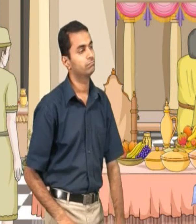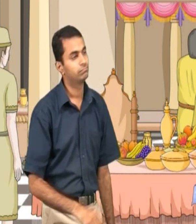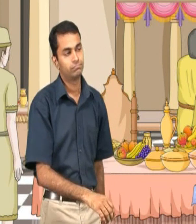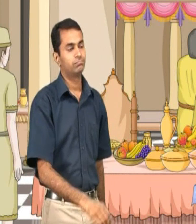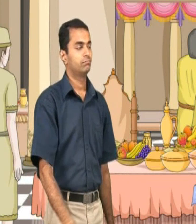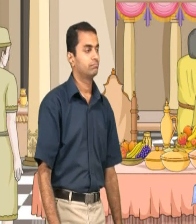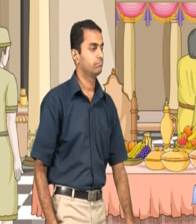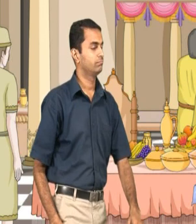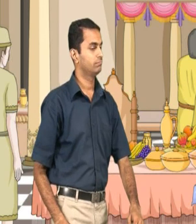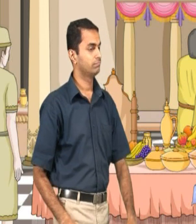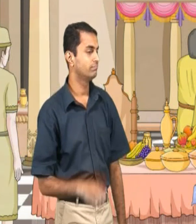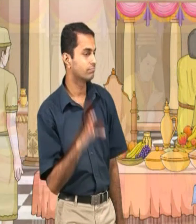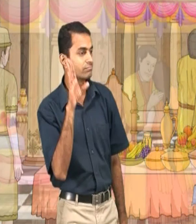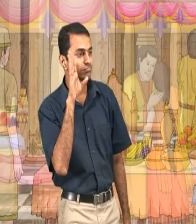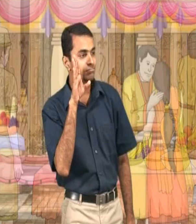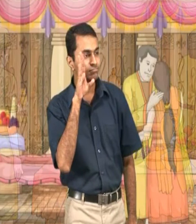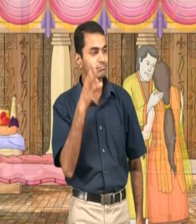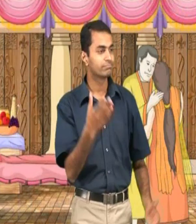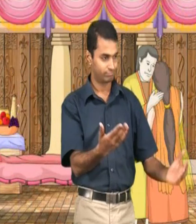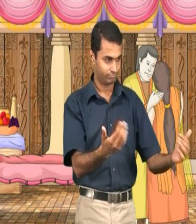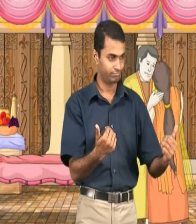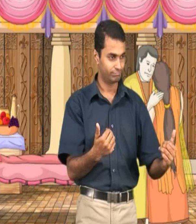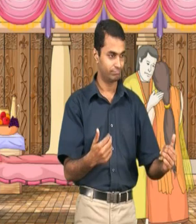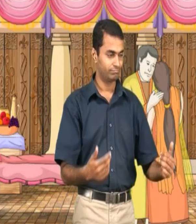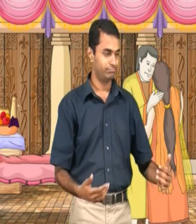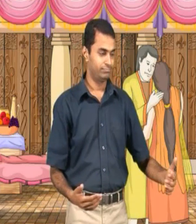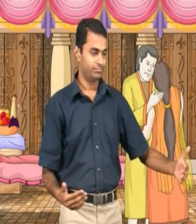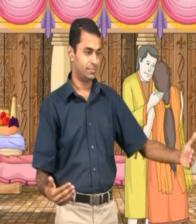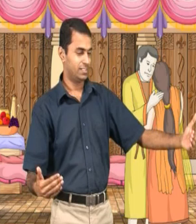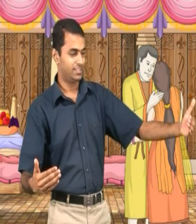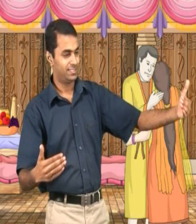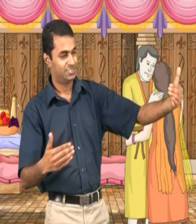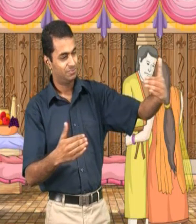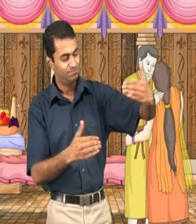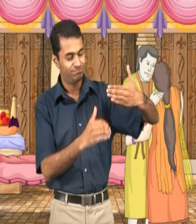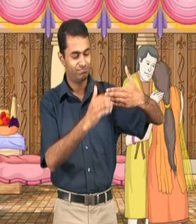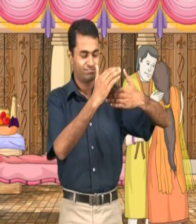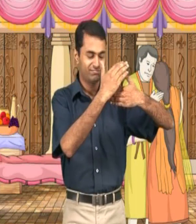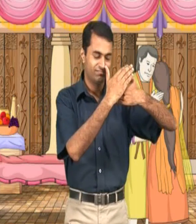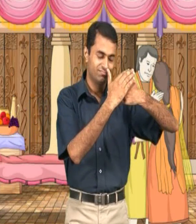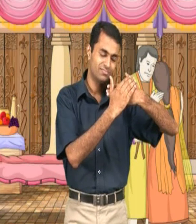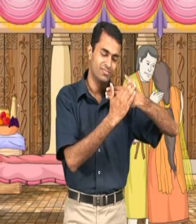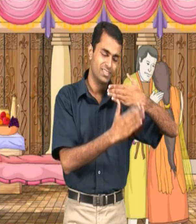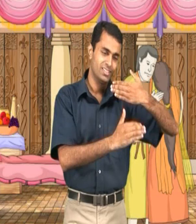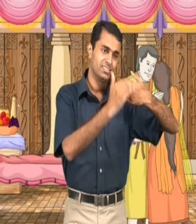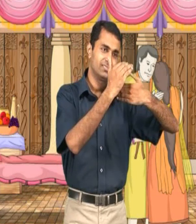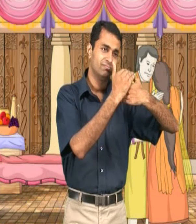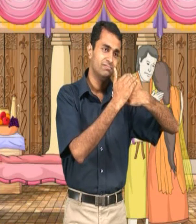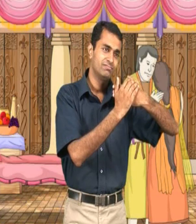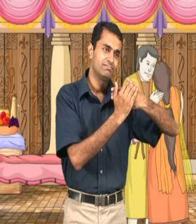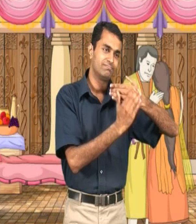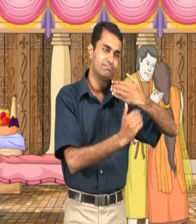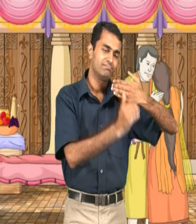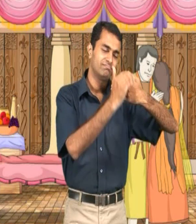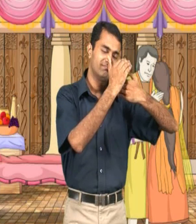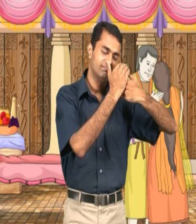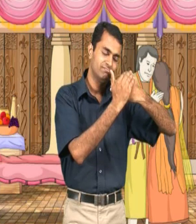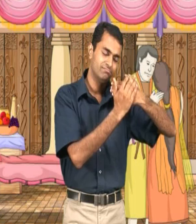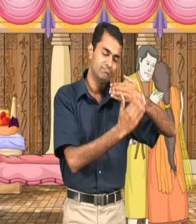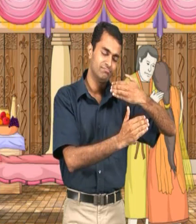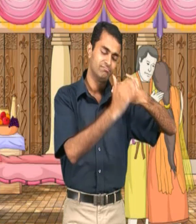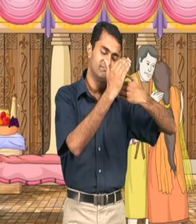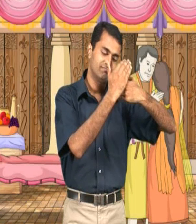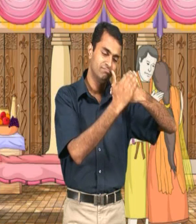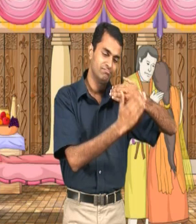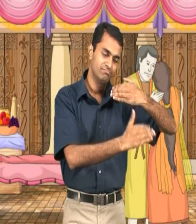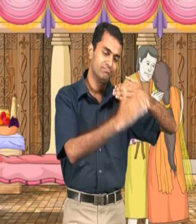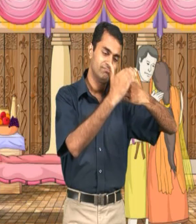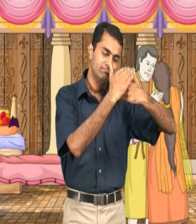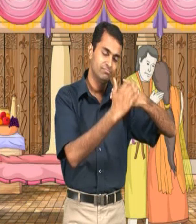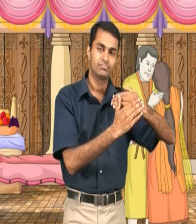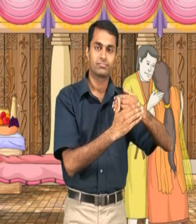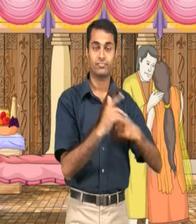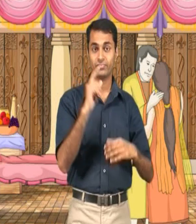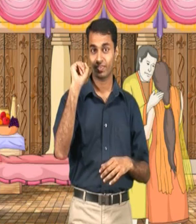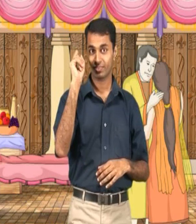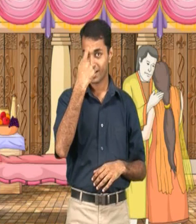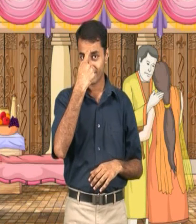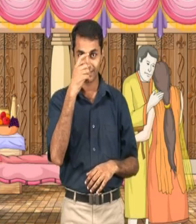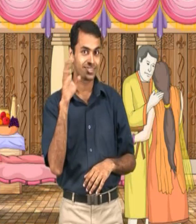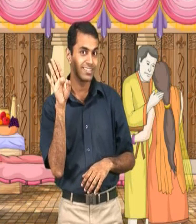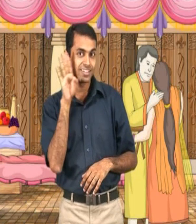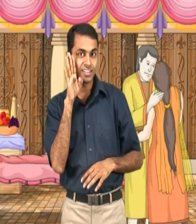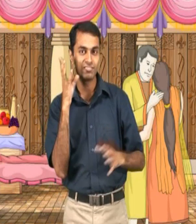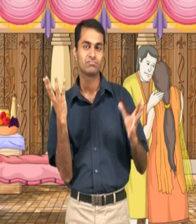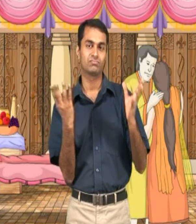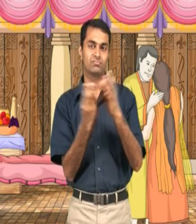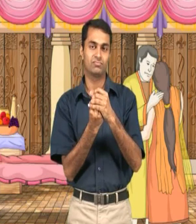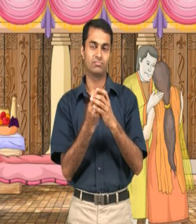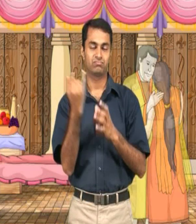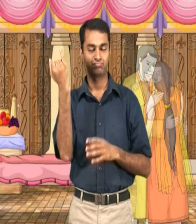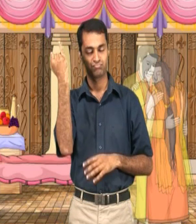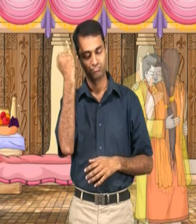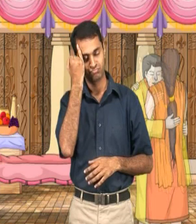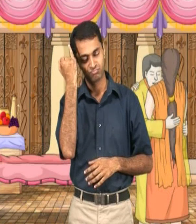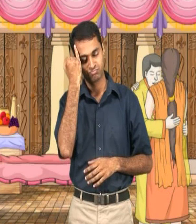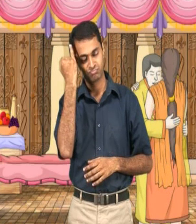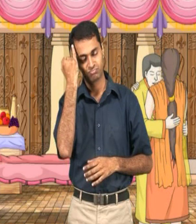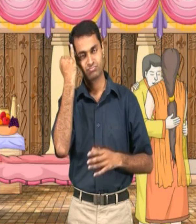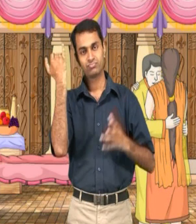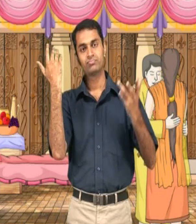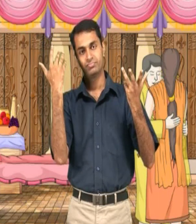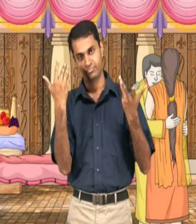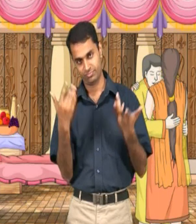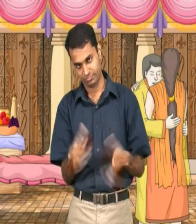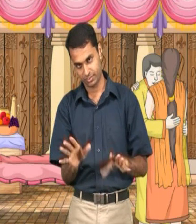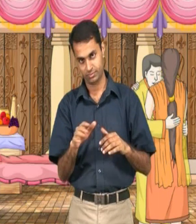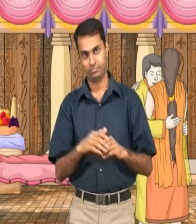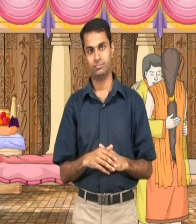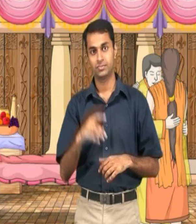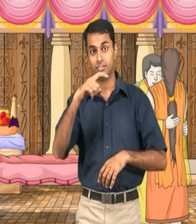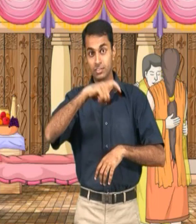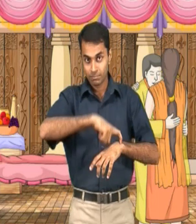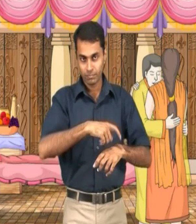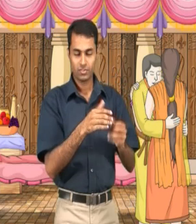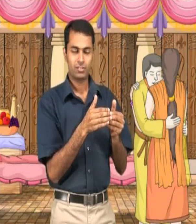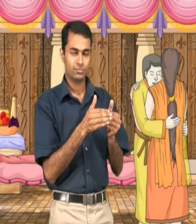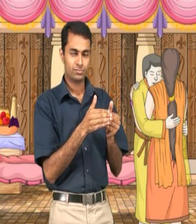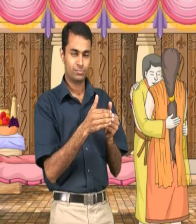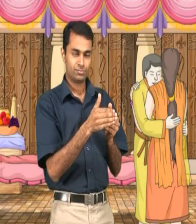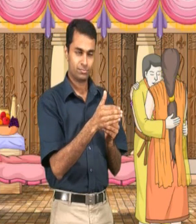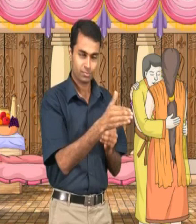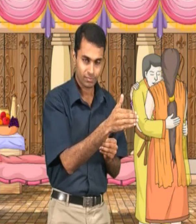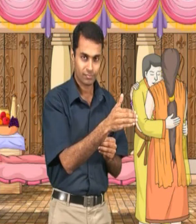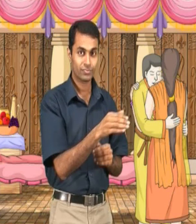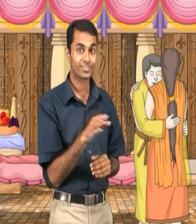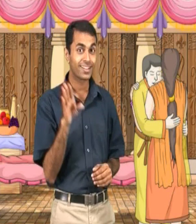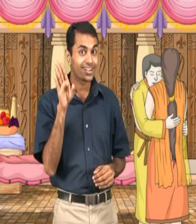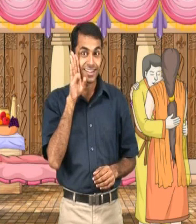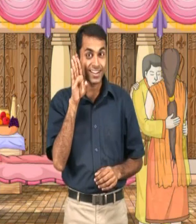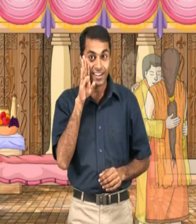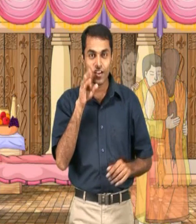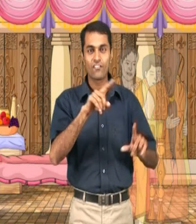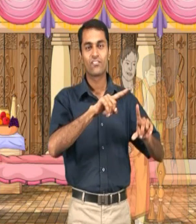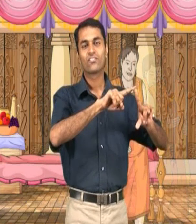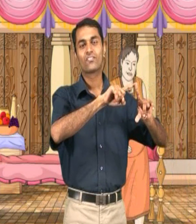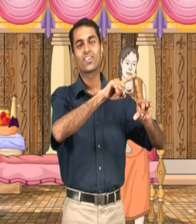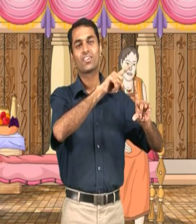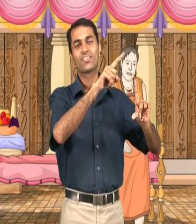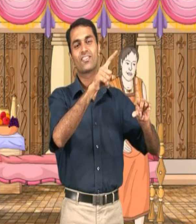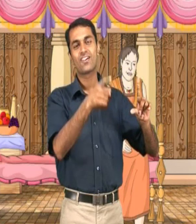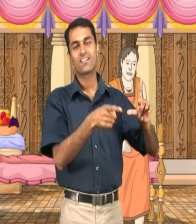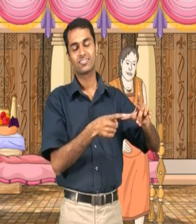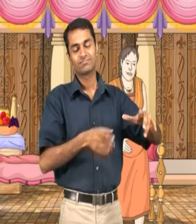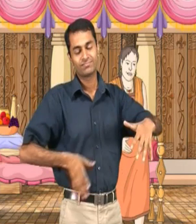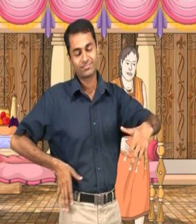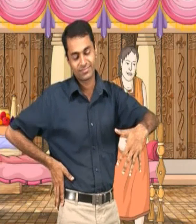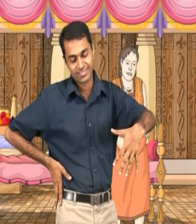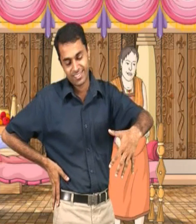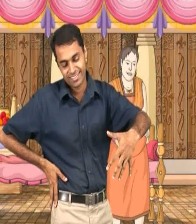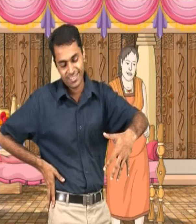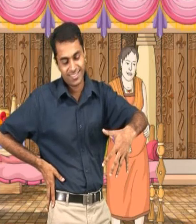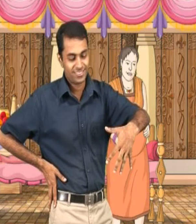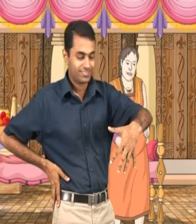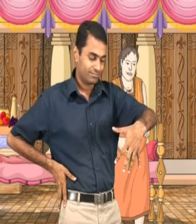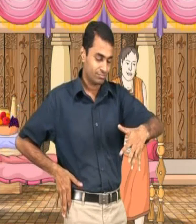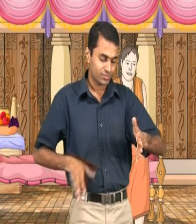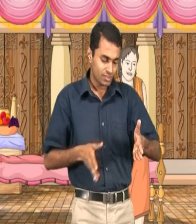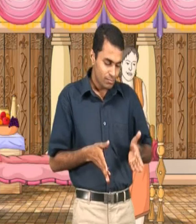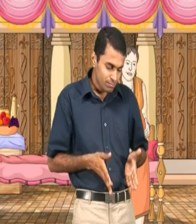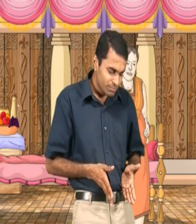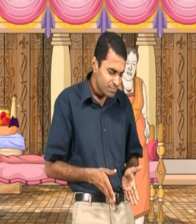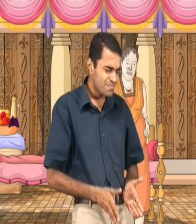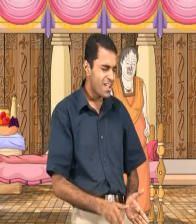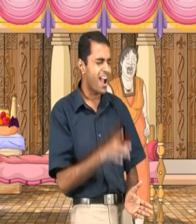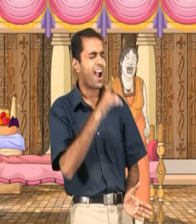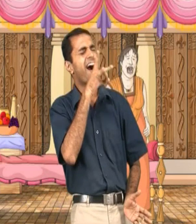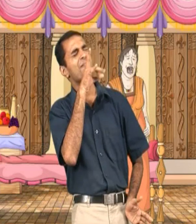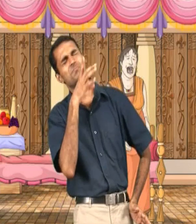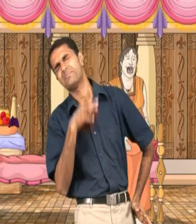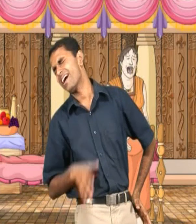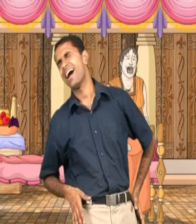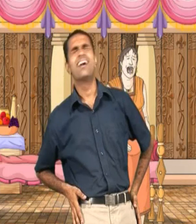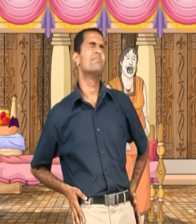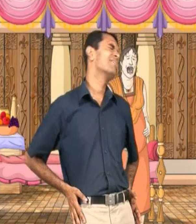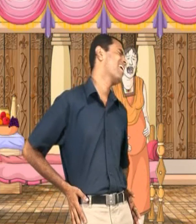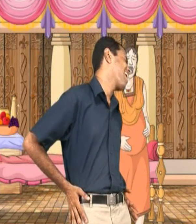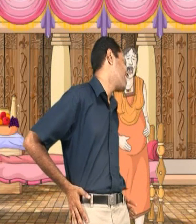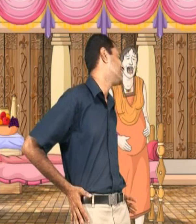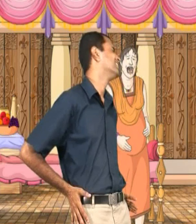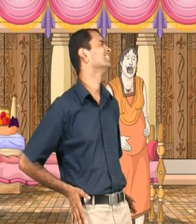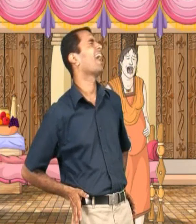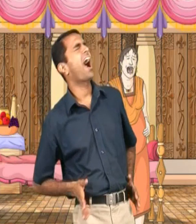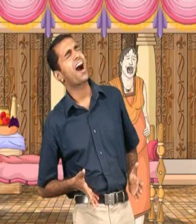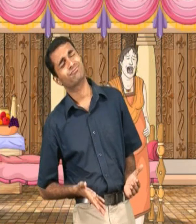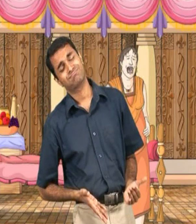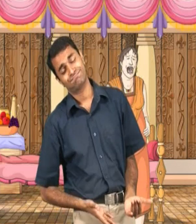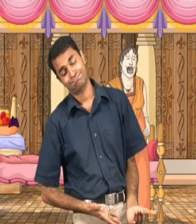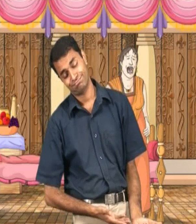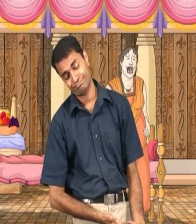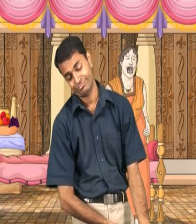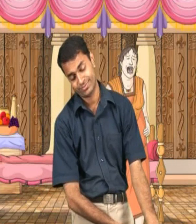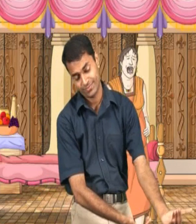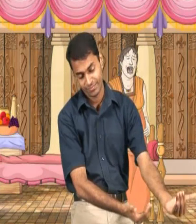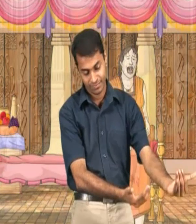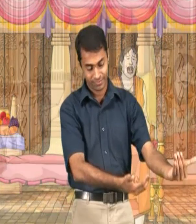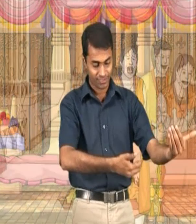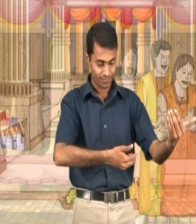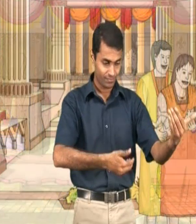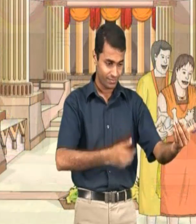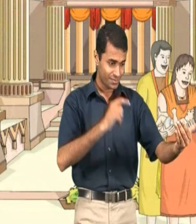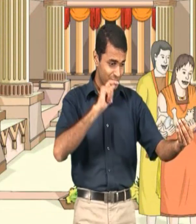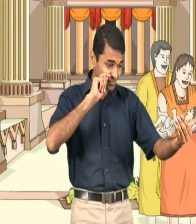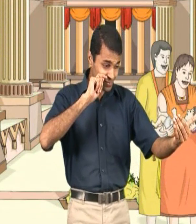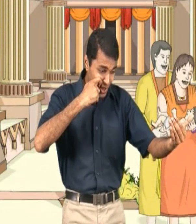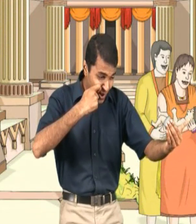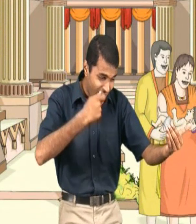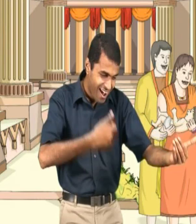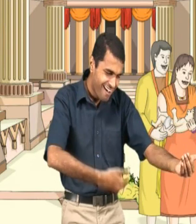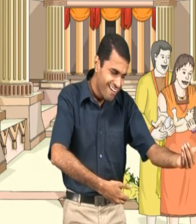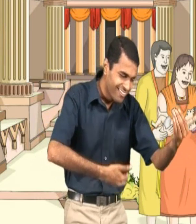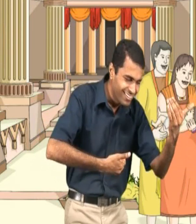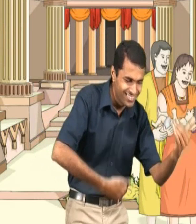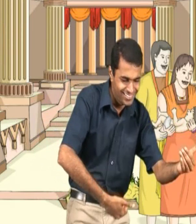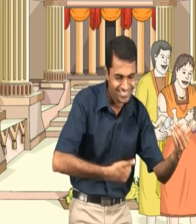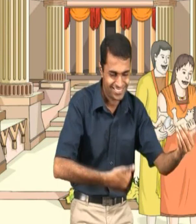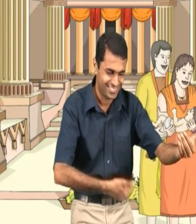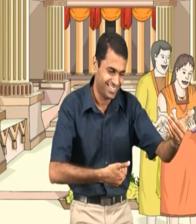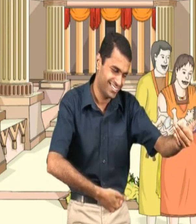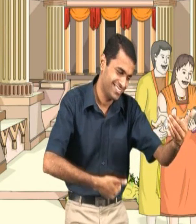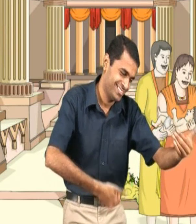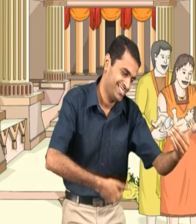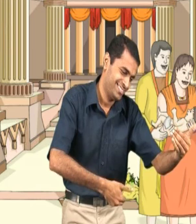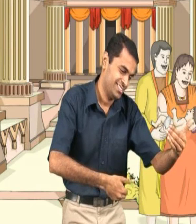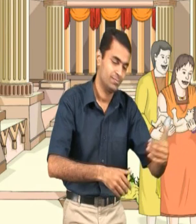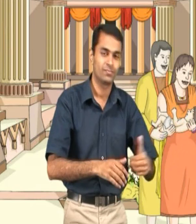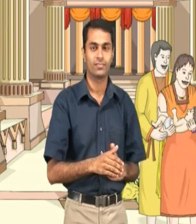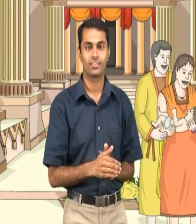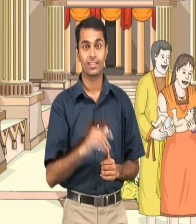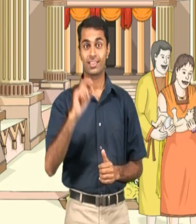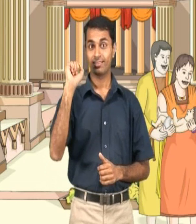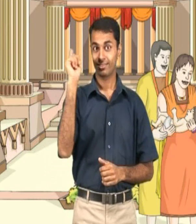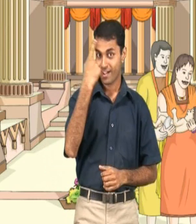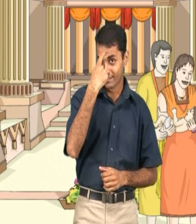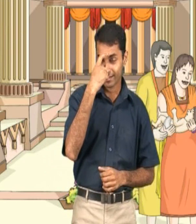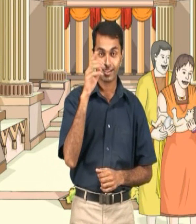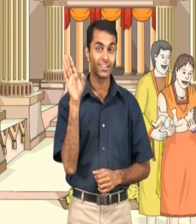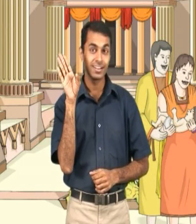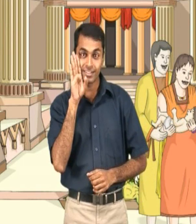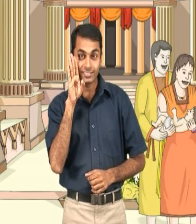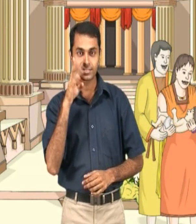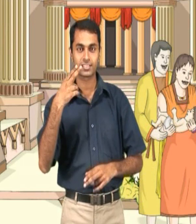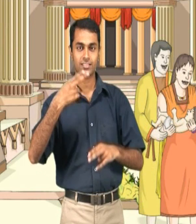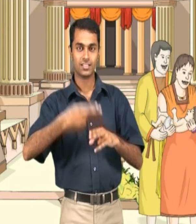Then David comforted his wife Bathsheba, and he went to her and lay with her.